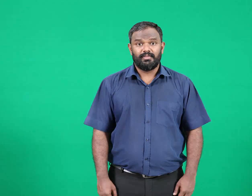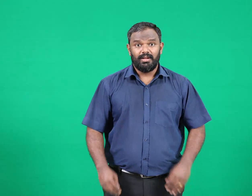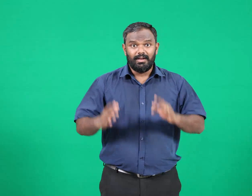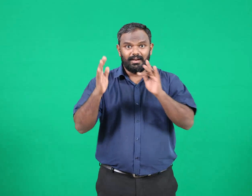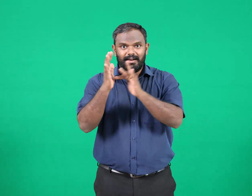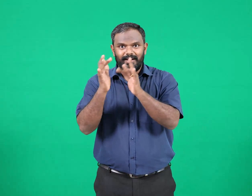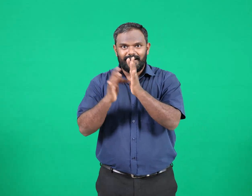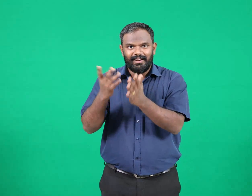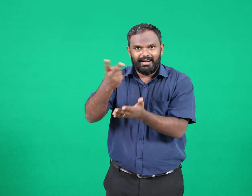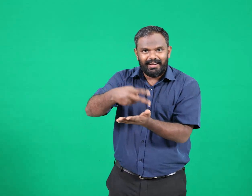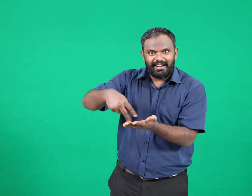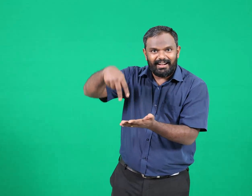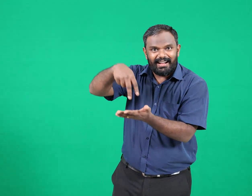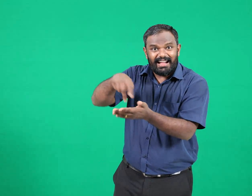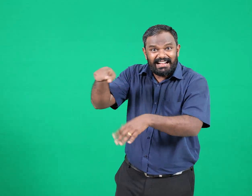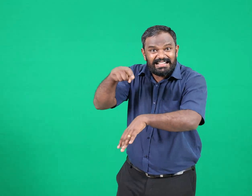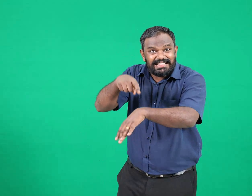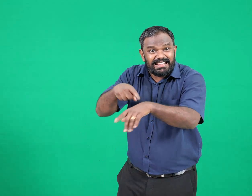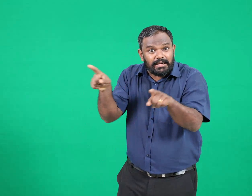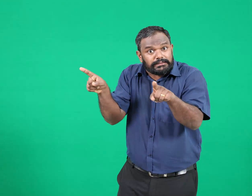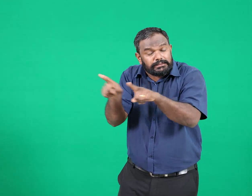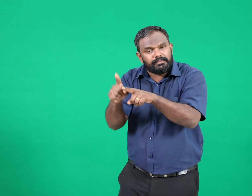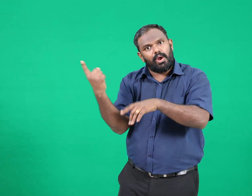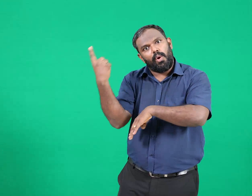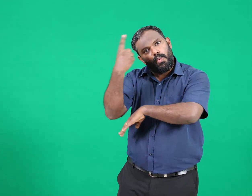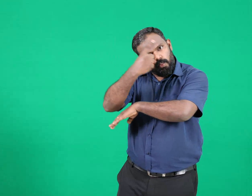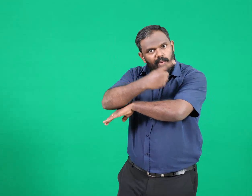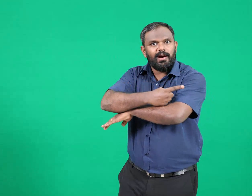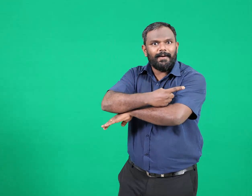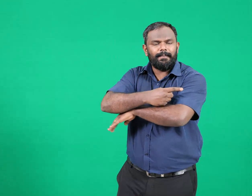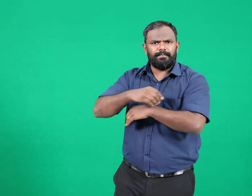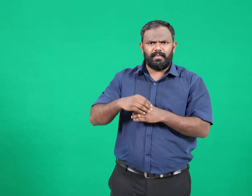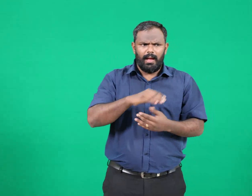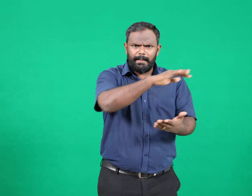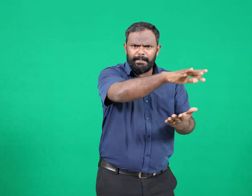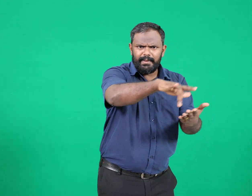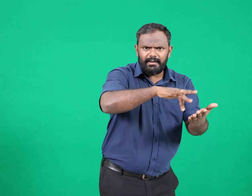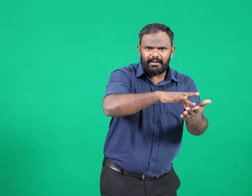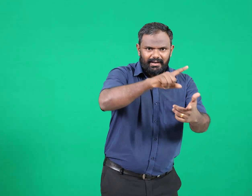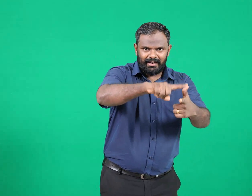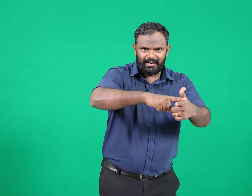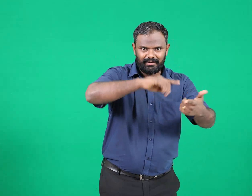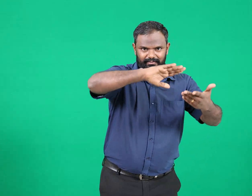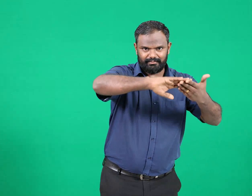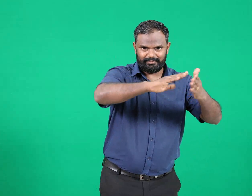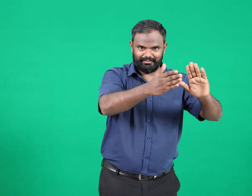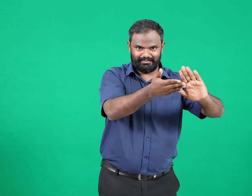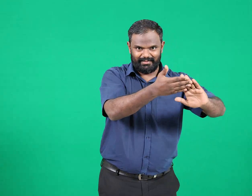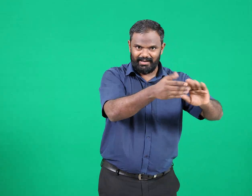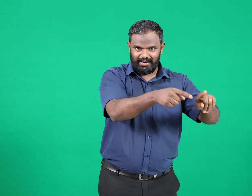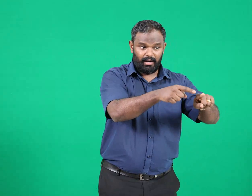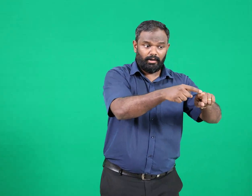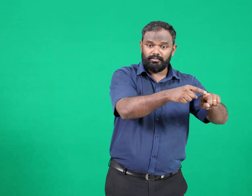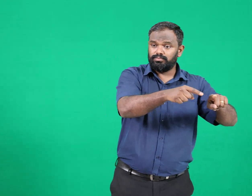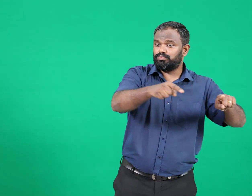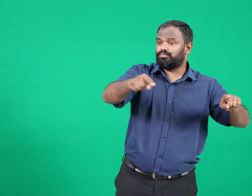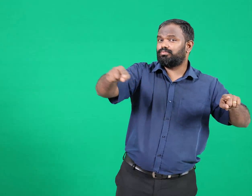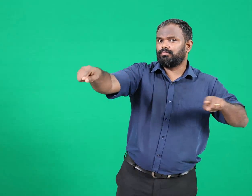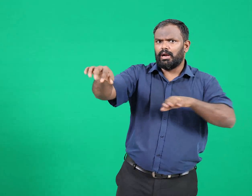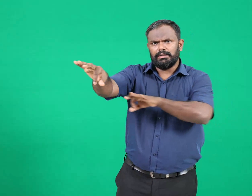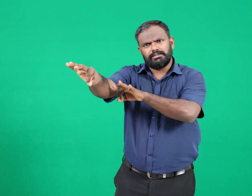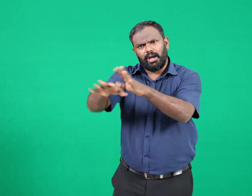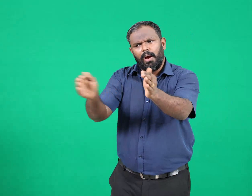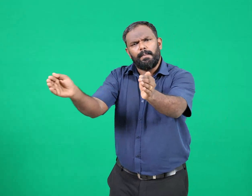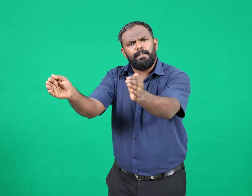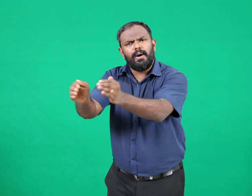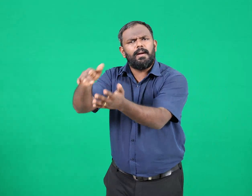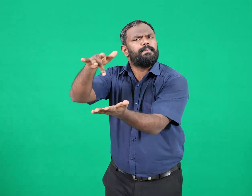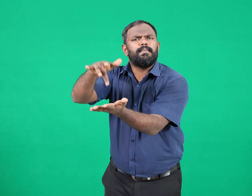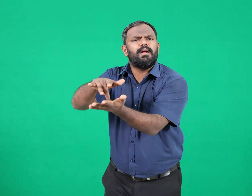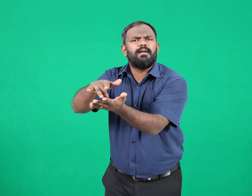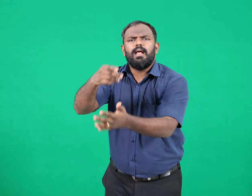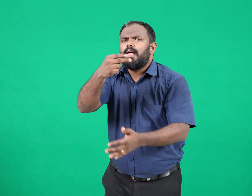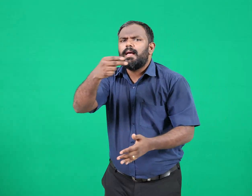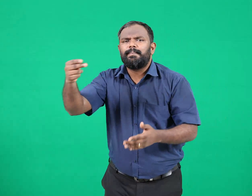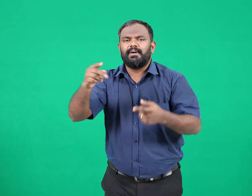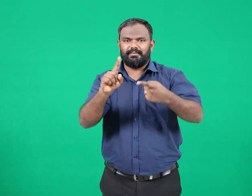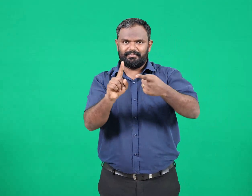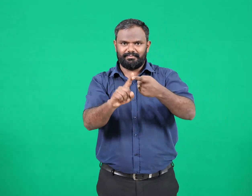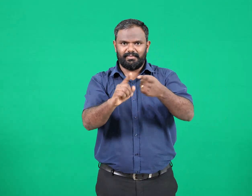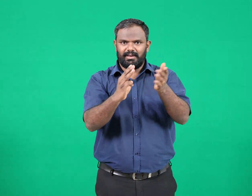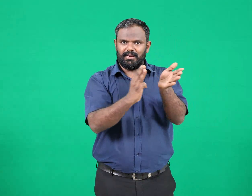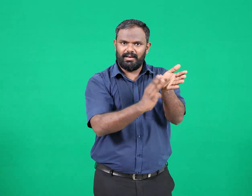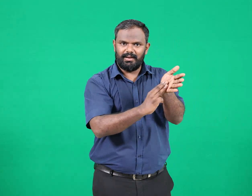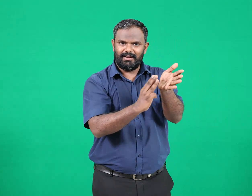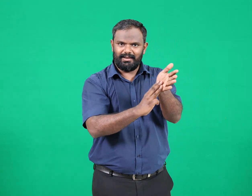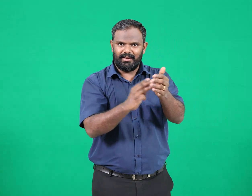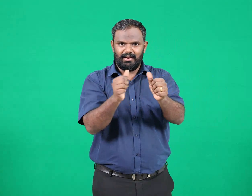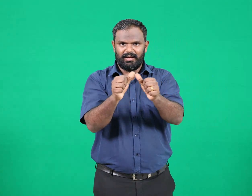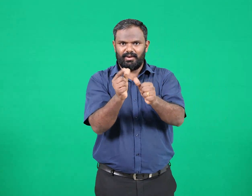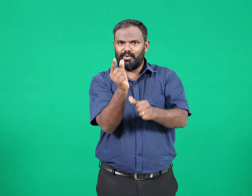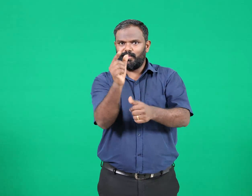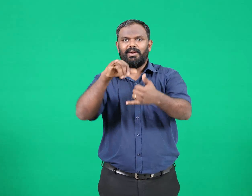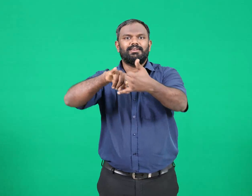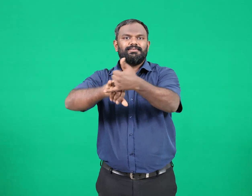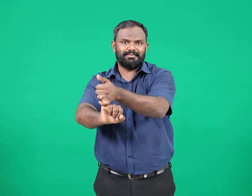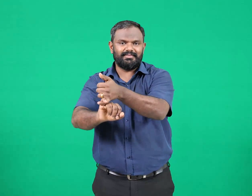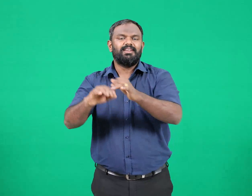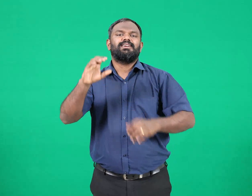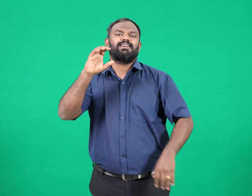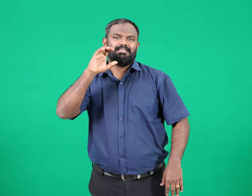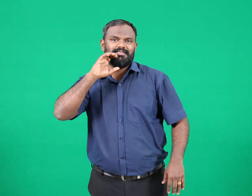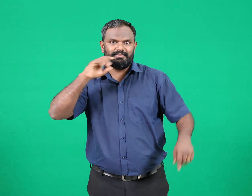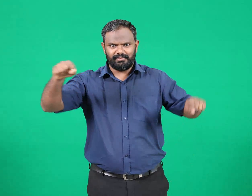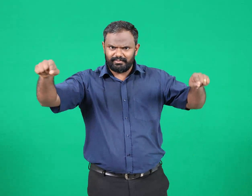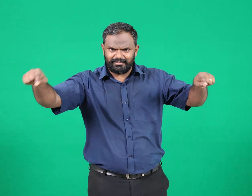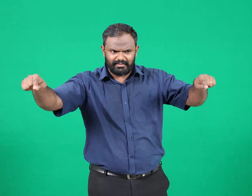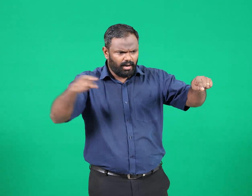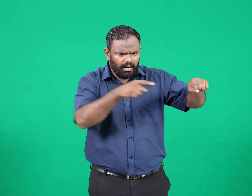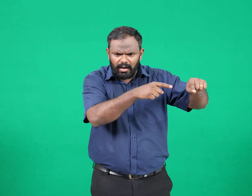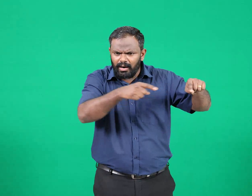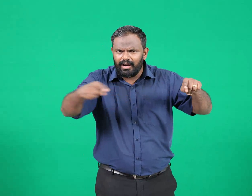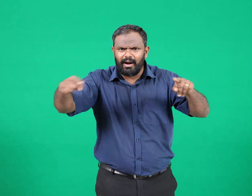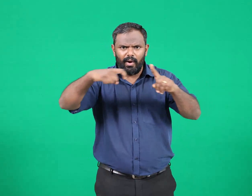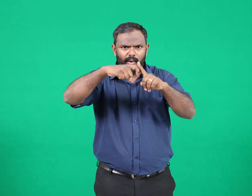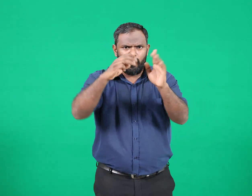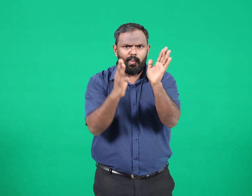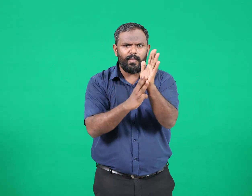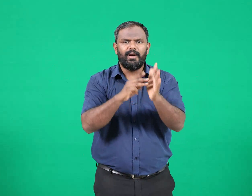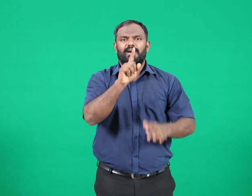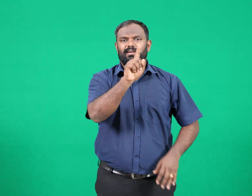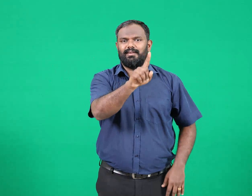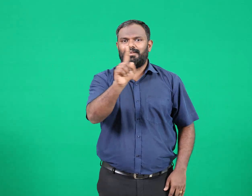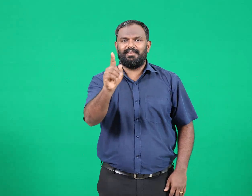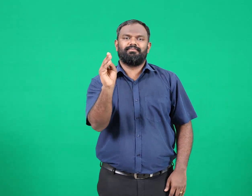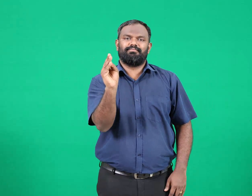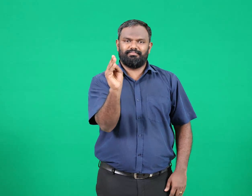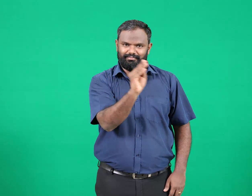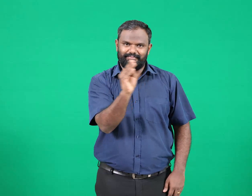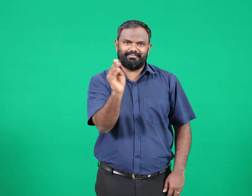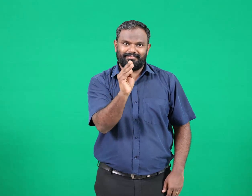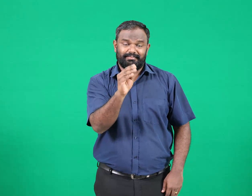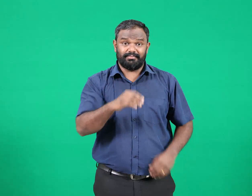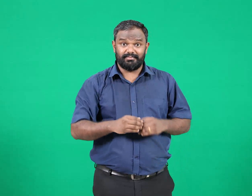That same day two of them were going to a village called Emmaus, about seven miles from Jerusalem.